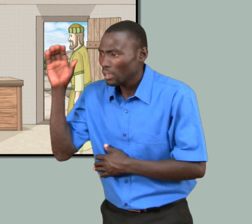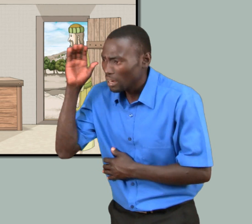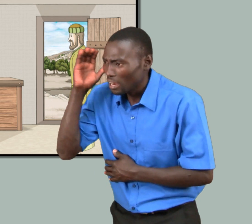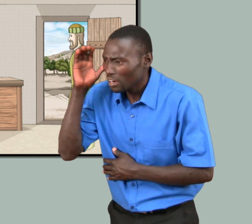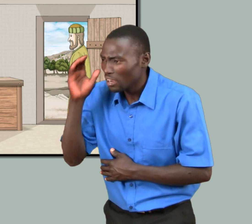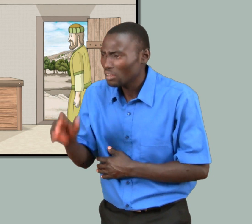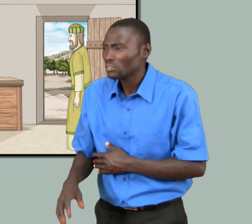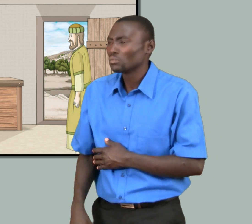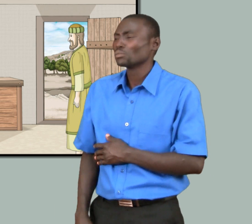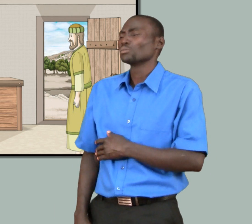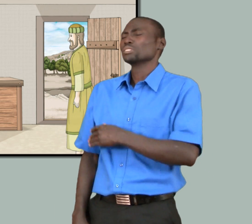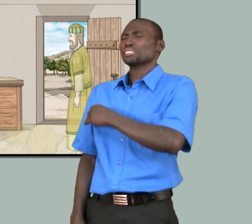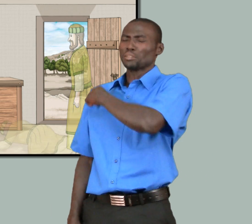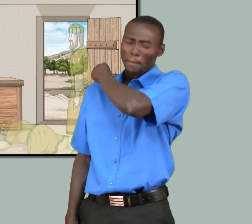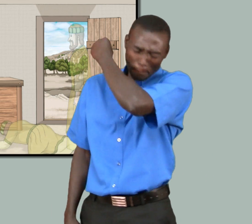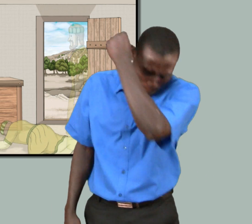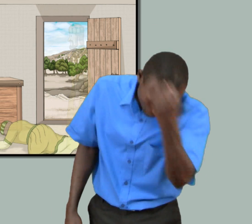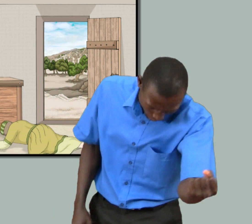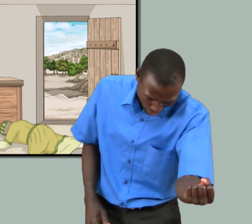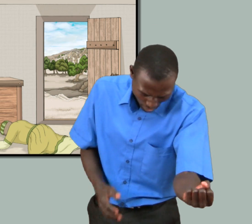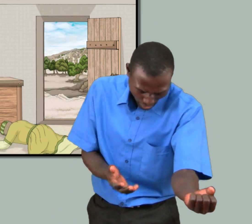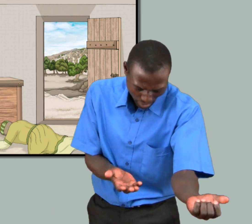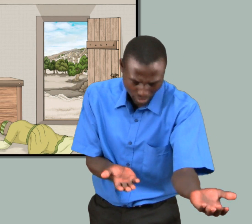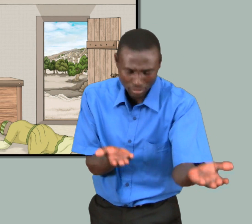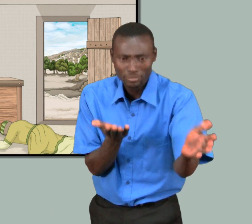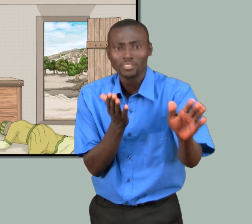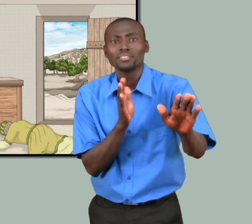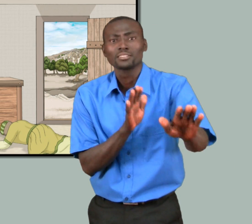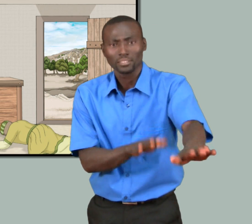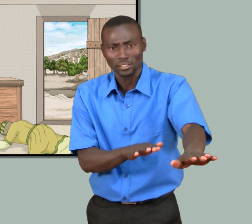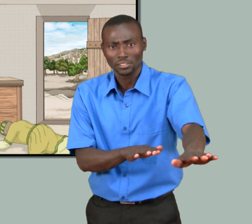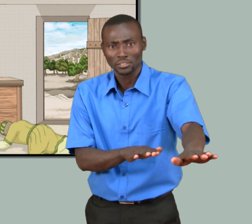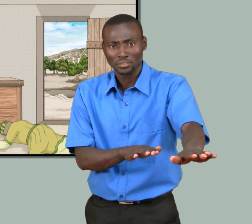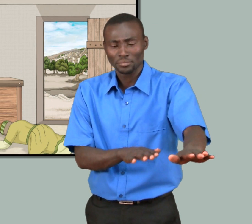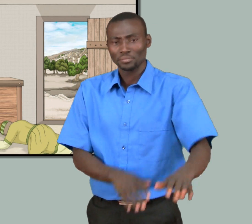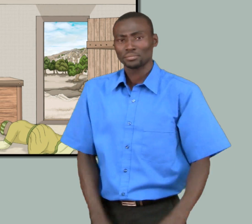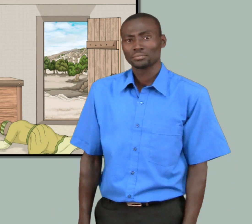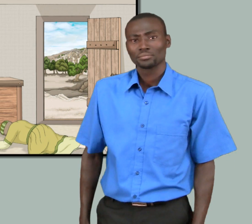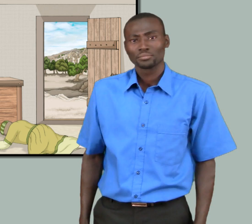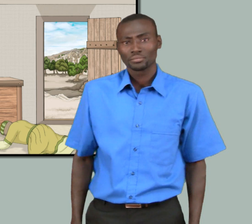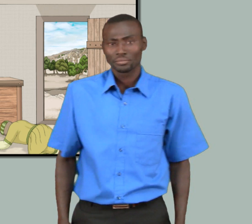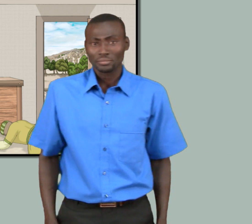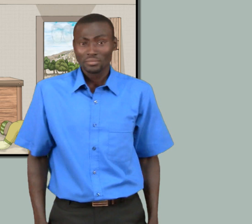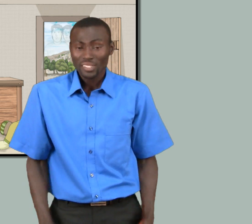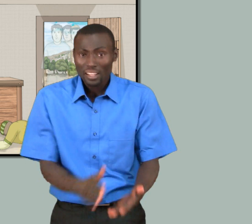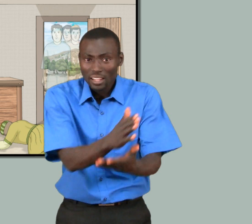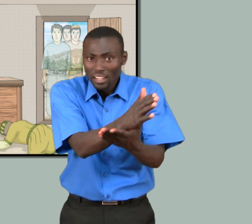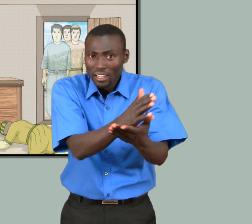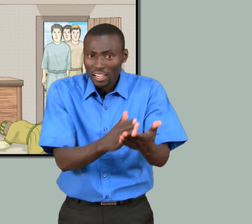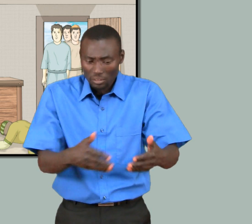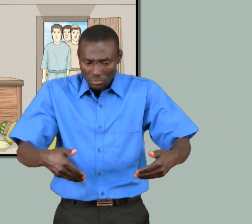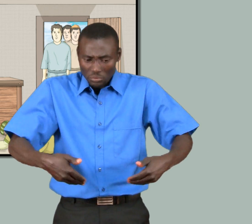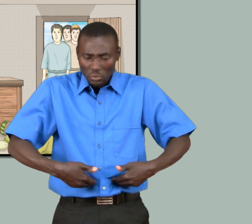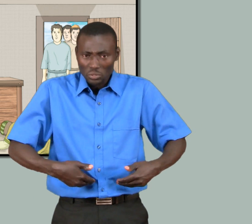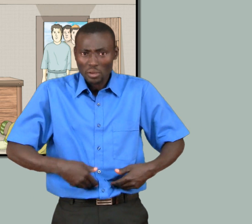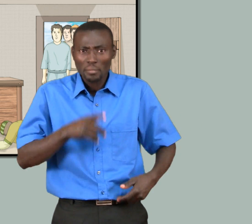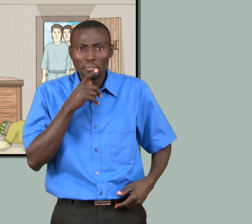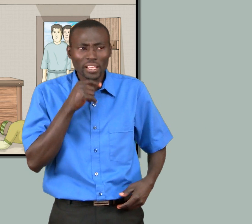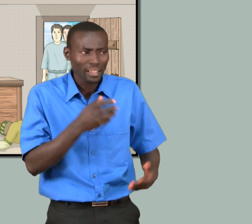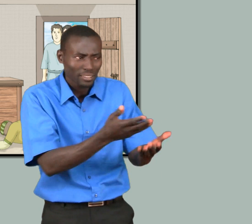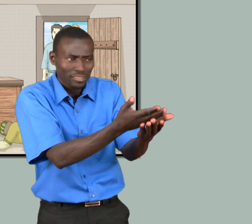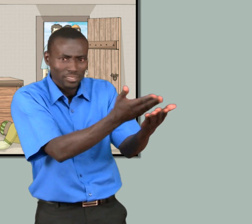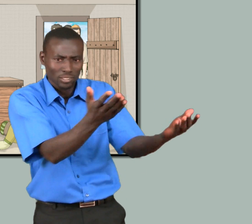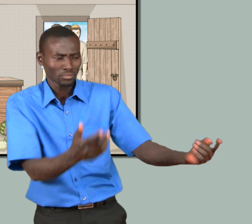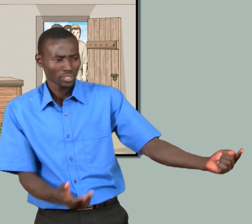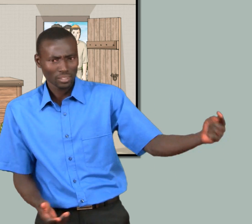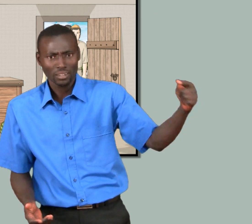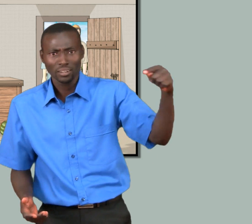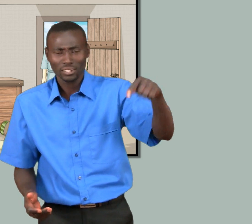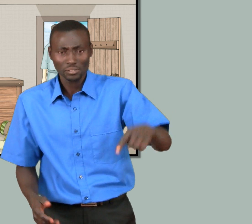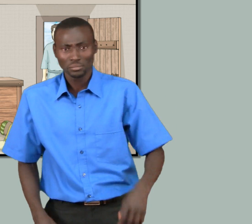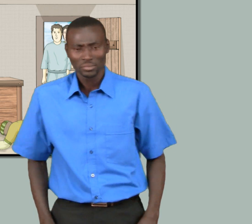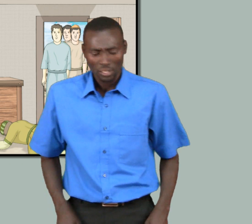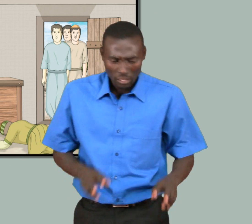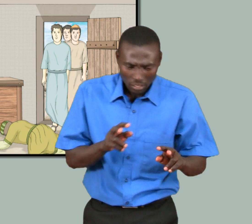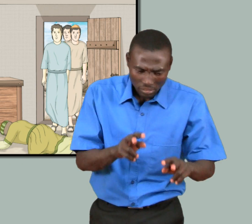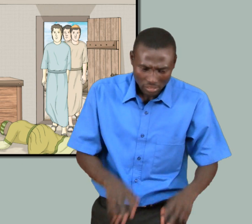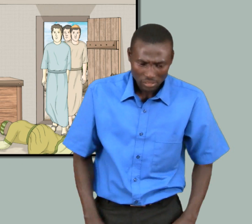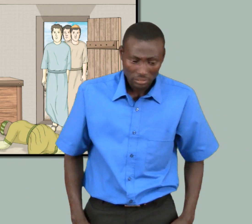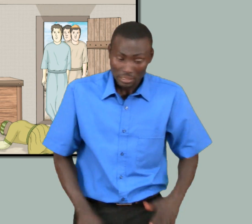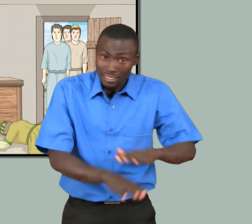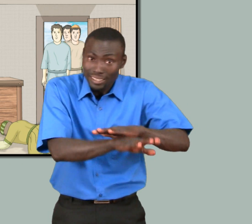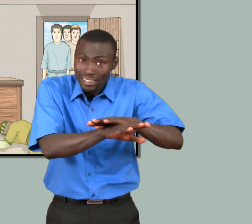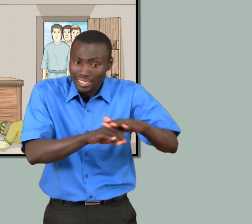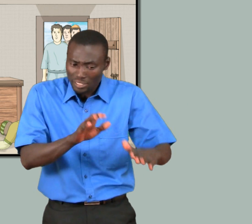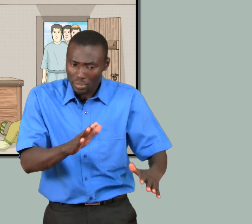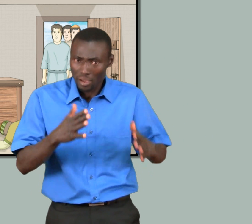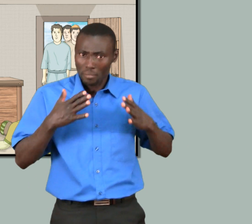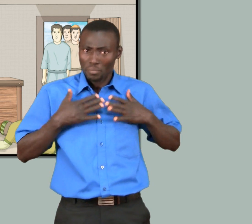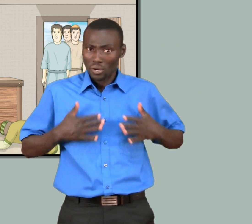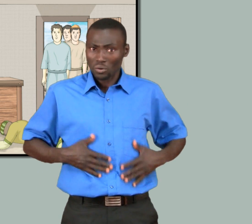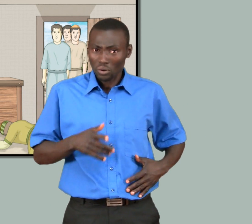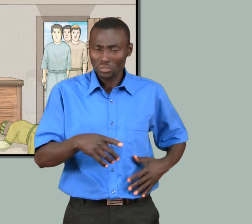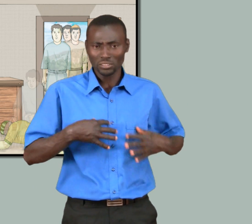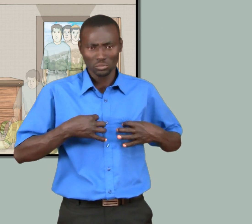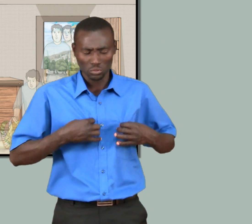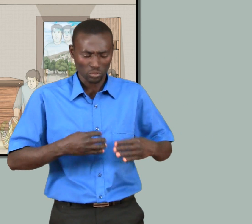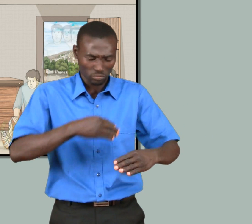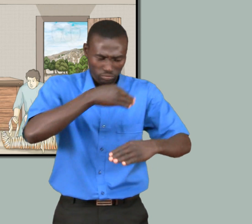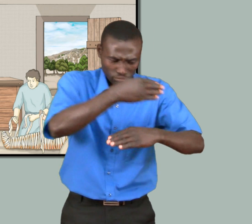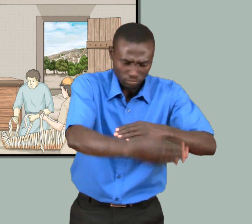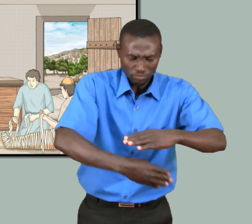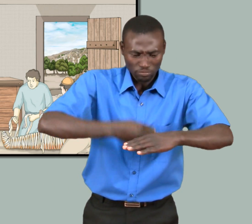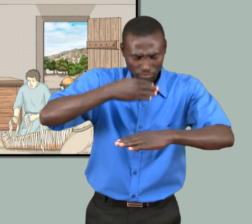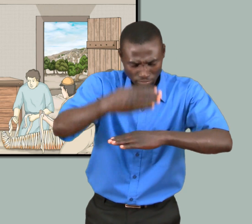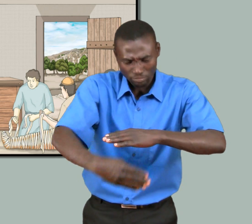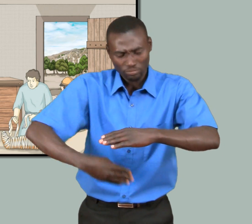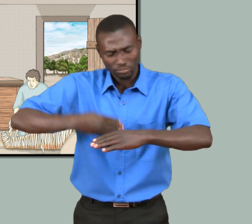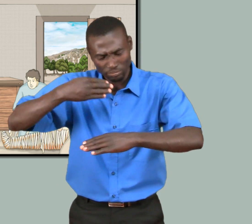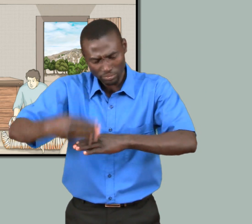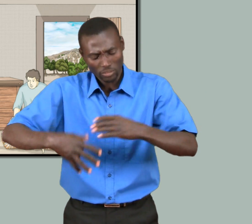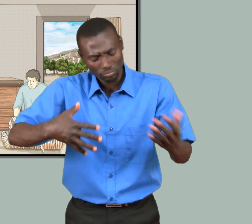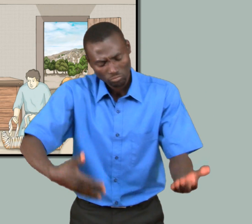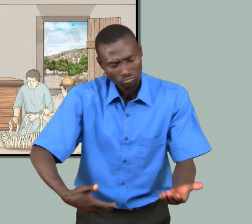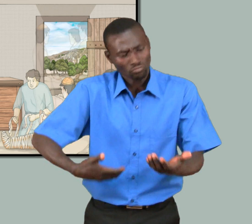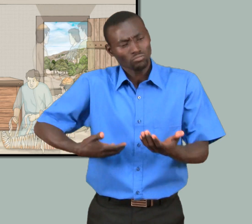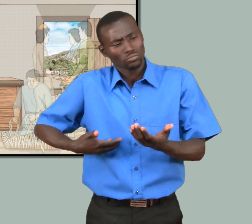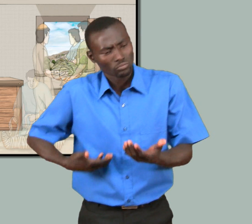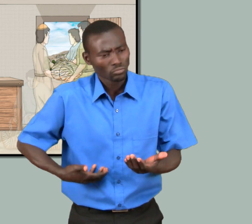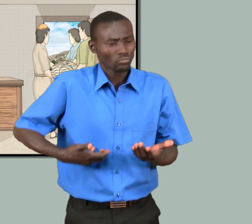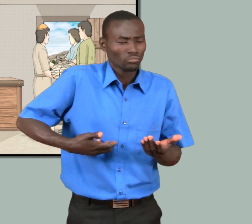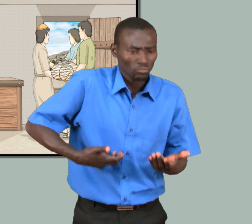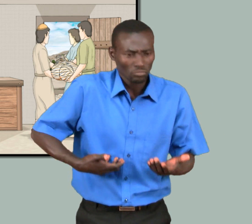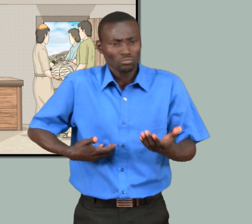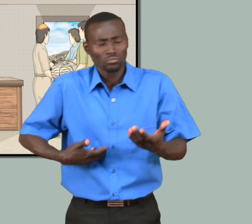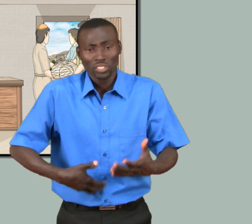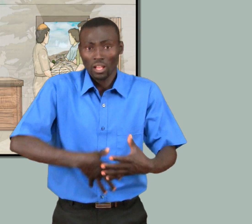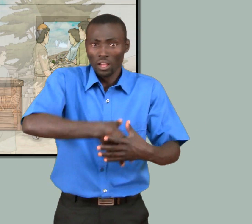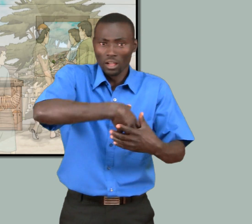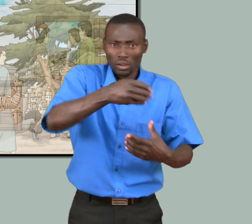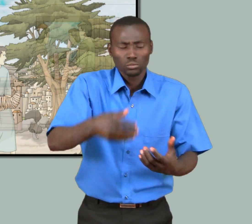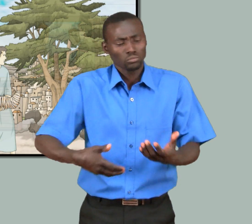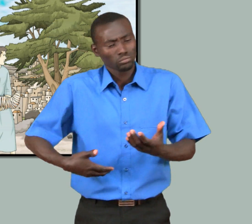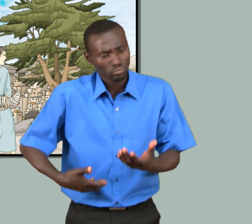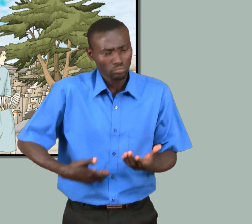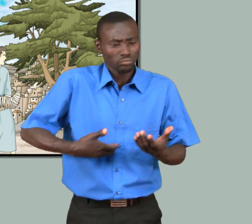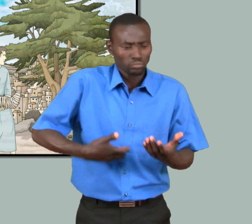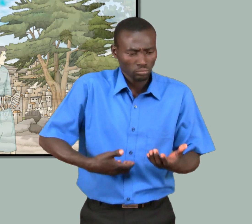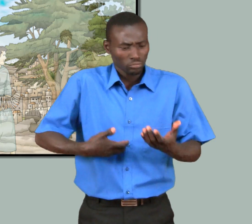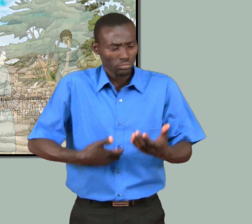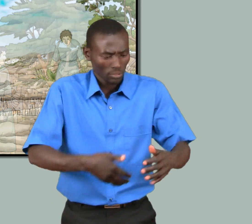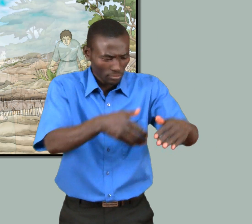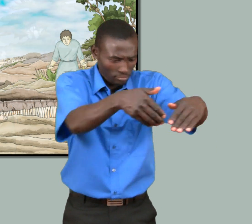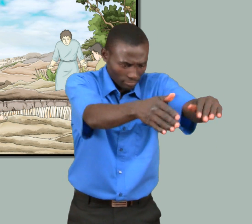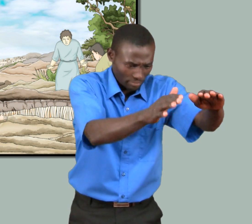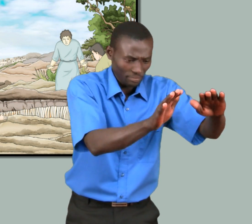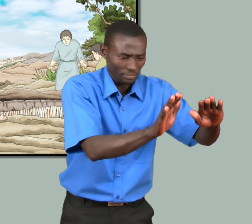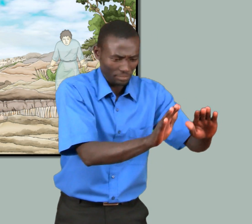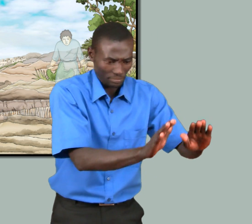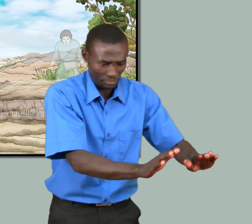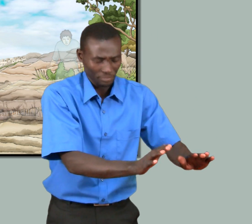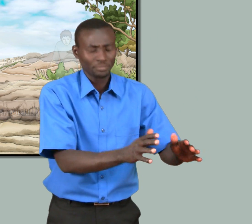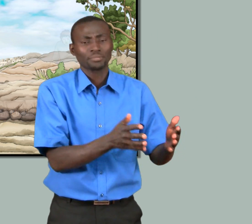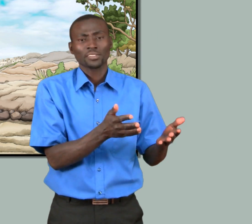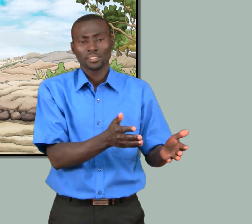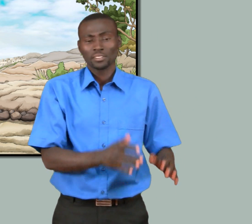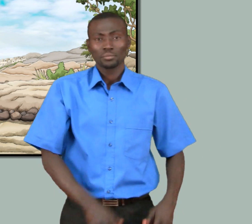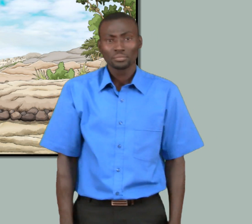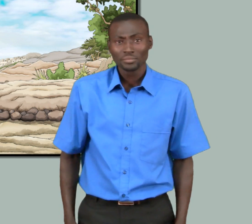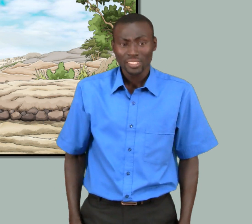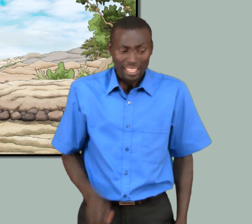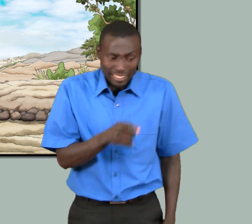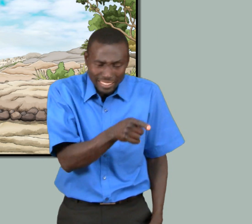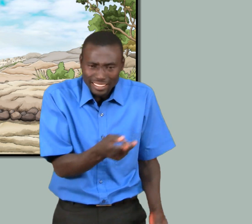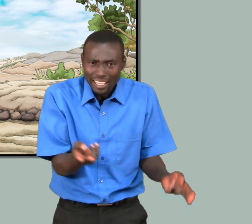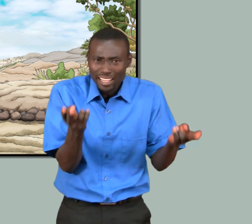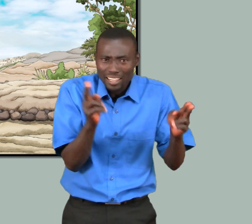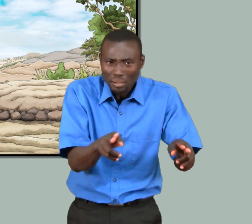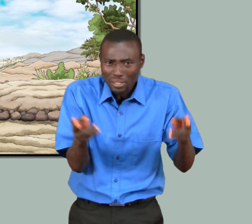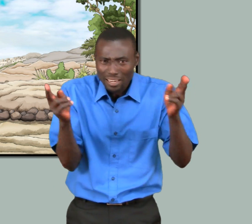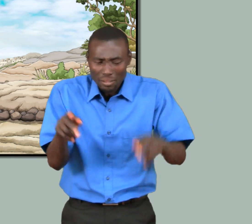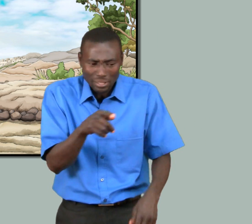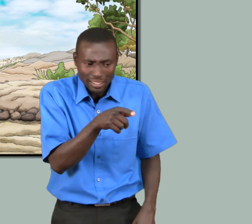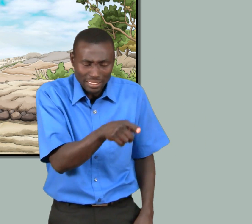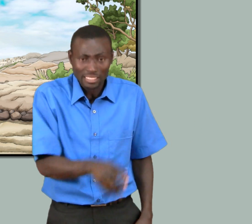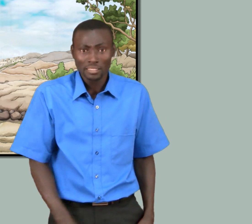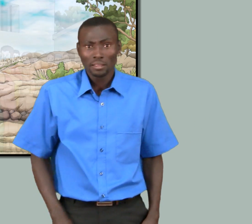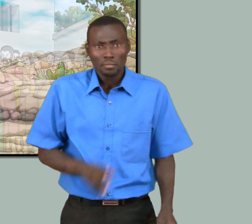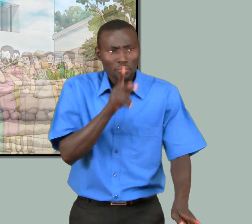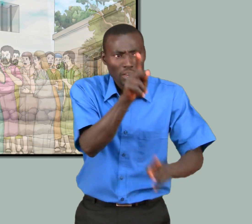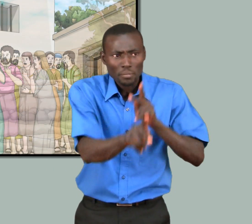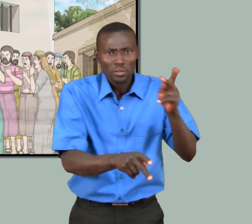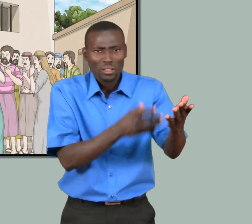On hearing these words, Ananias fell down and died. And great fear came over all who heard what had happened.